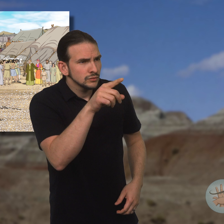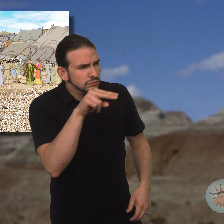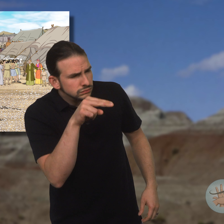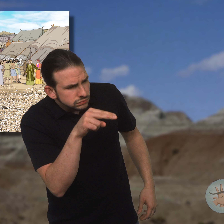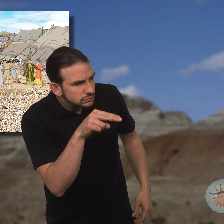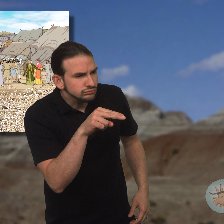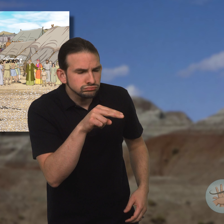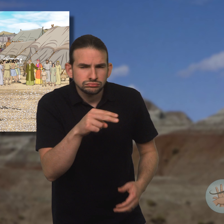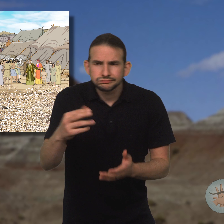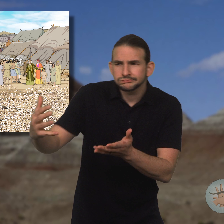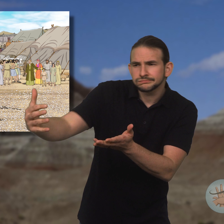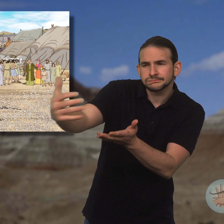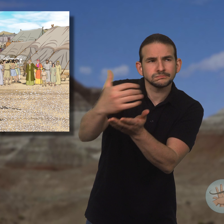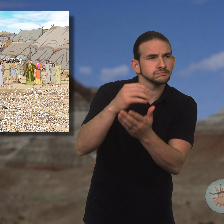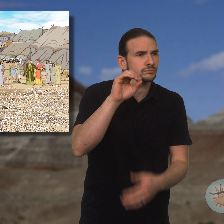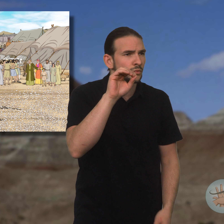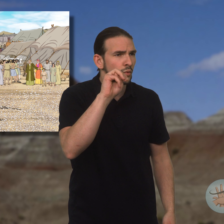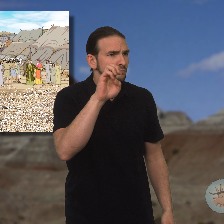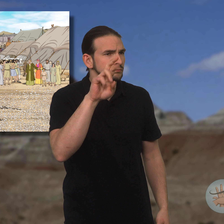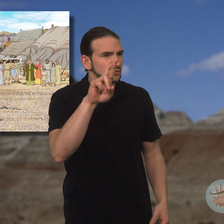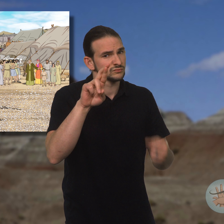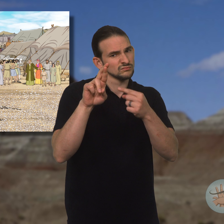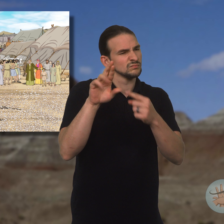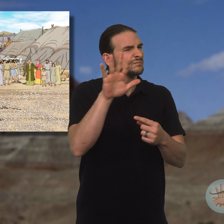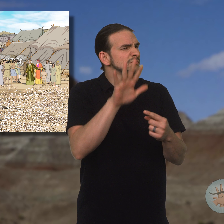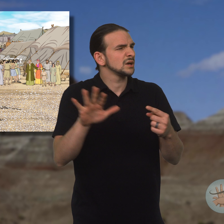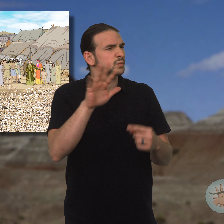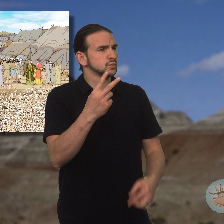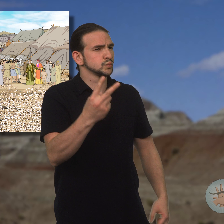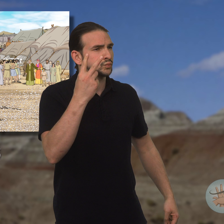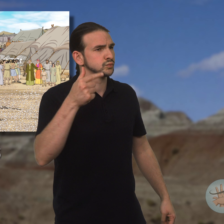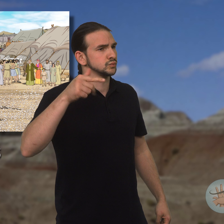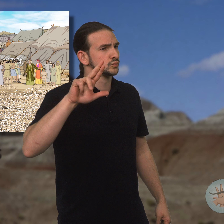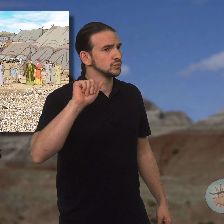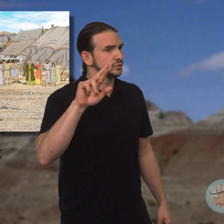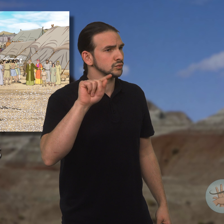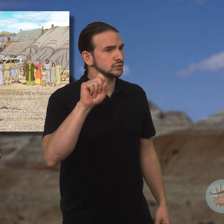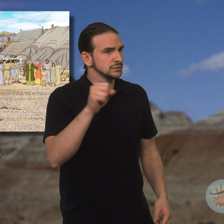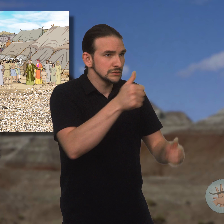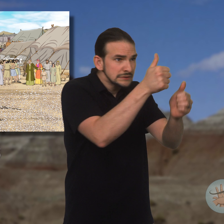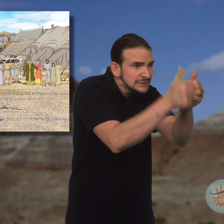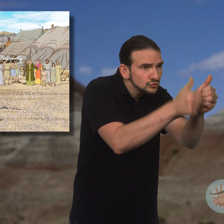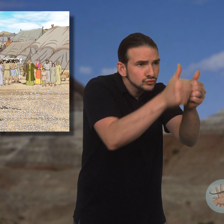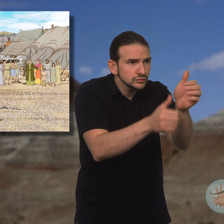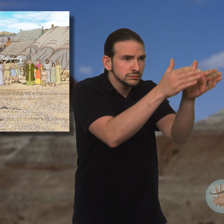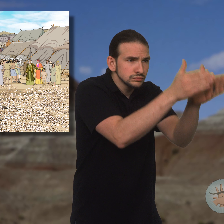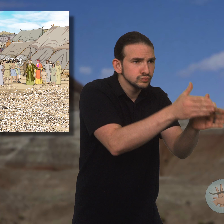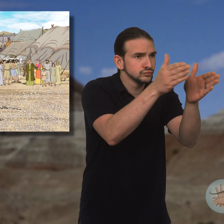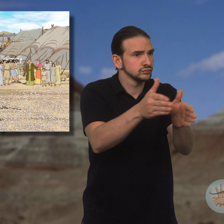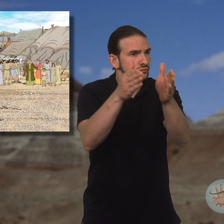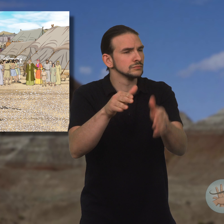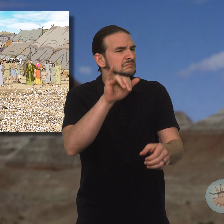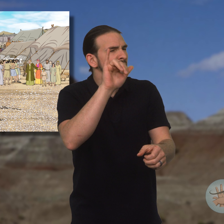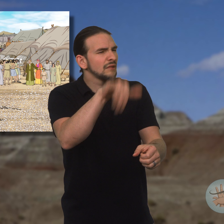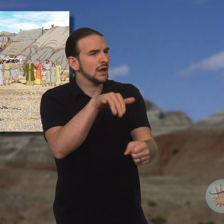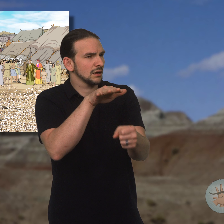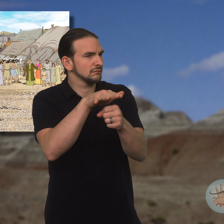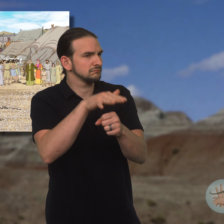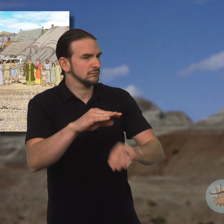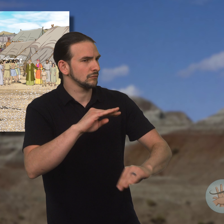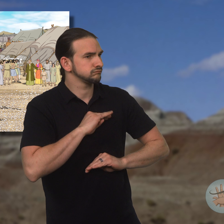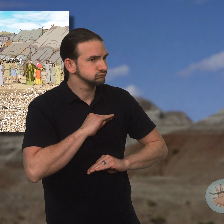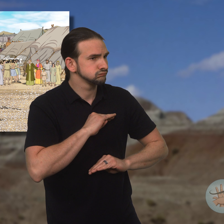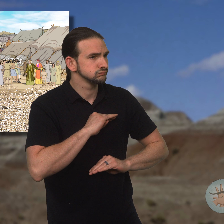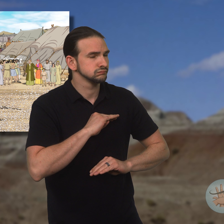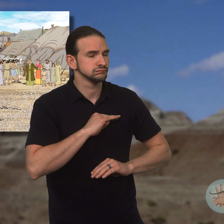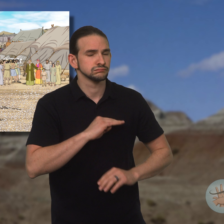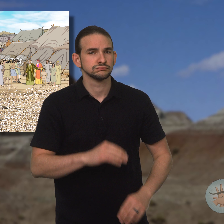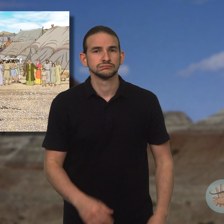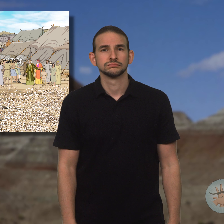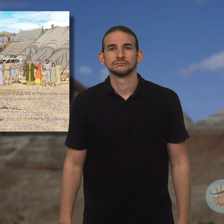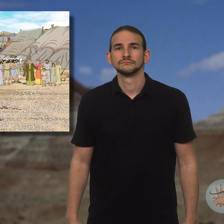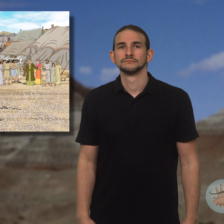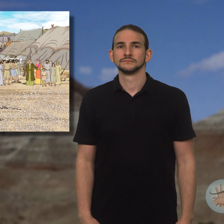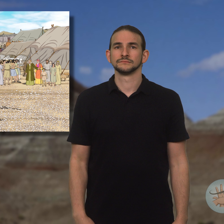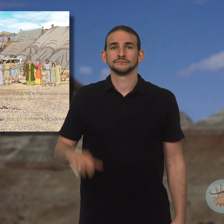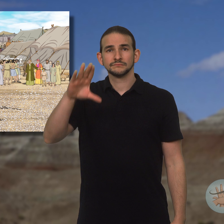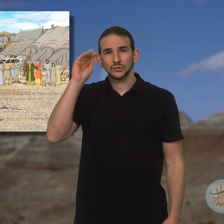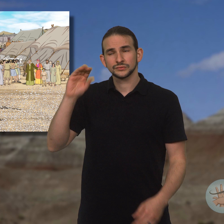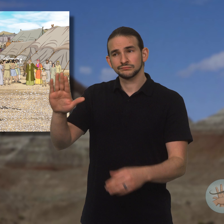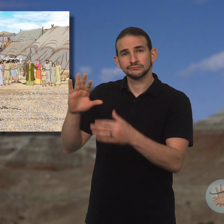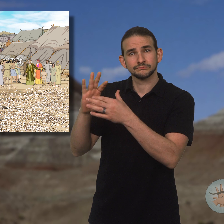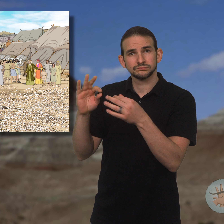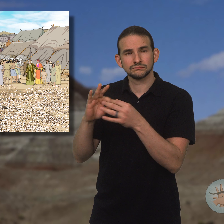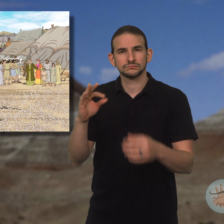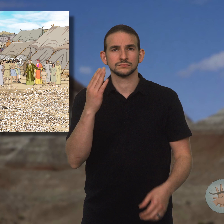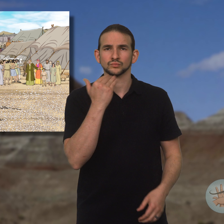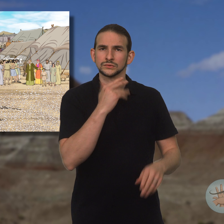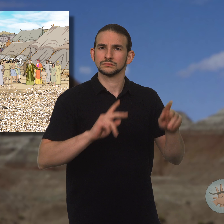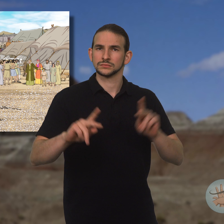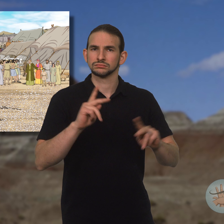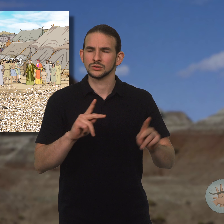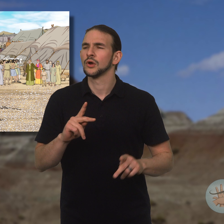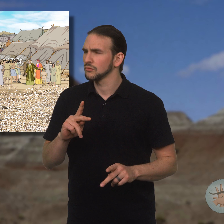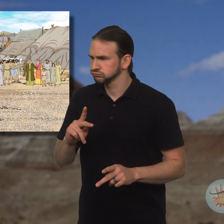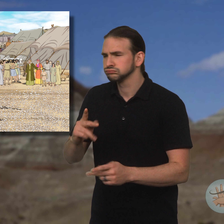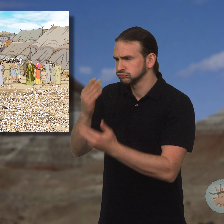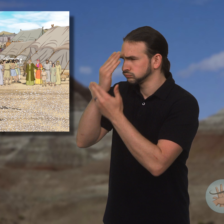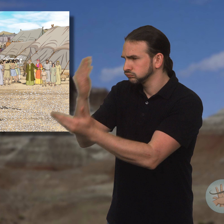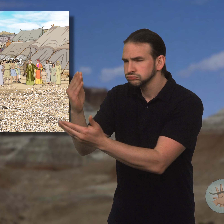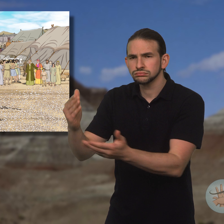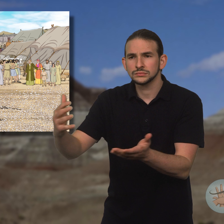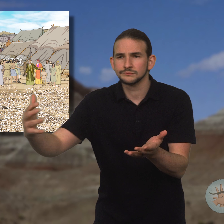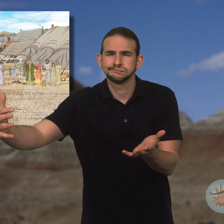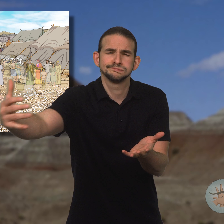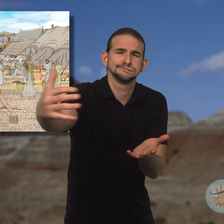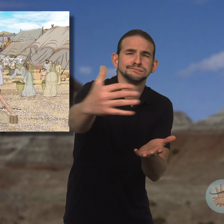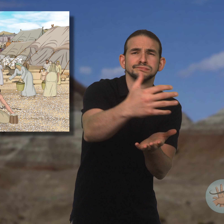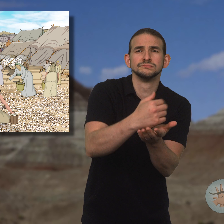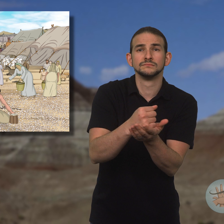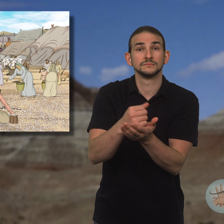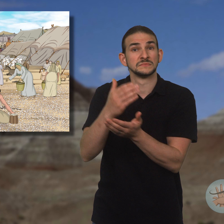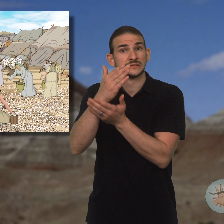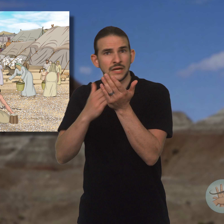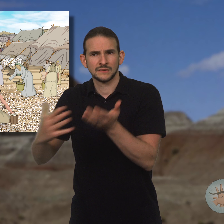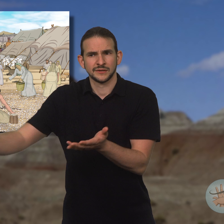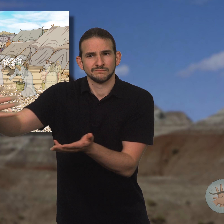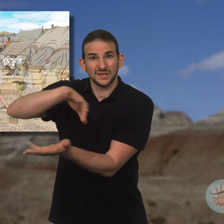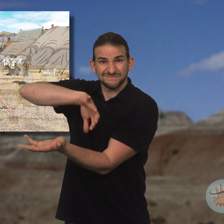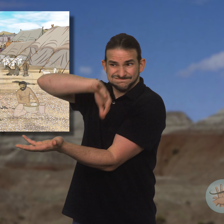You may take an omer for each person in your tent.’” So the Israelites did this.